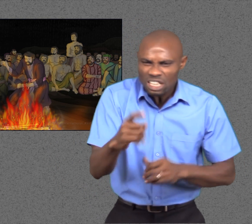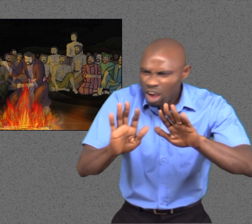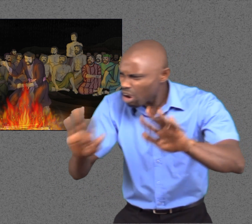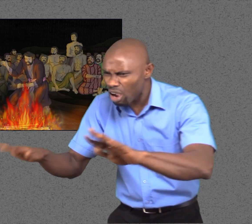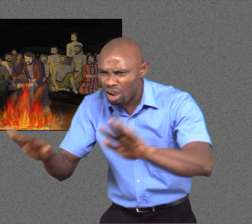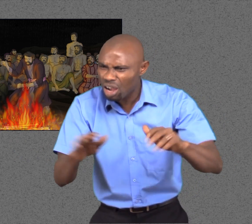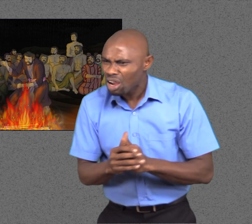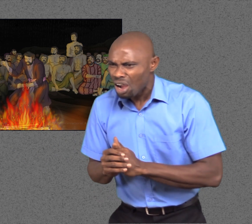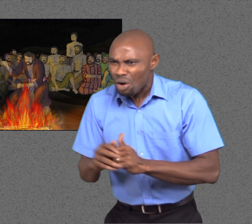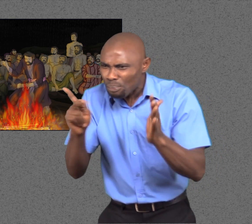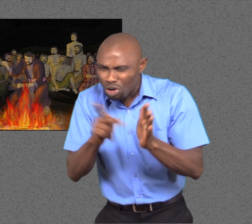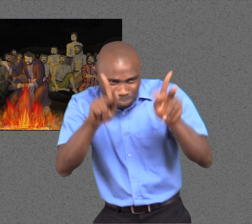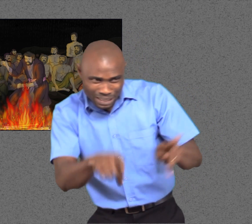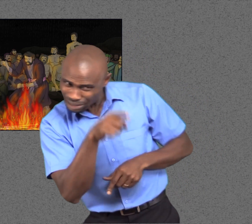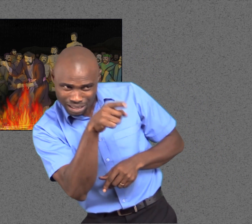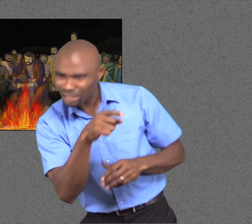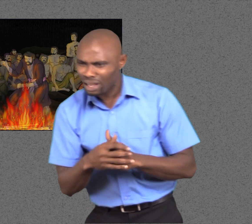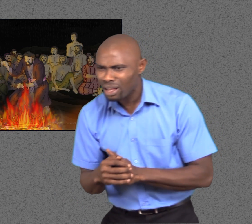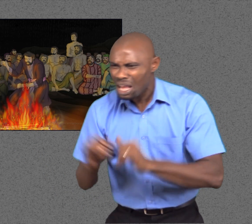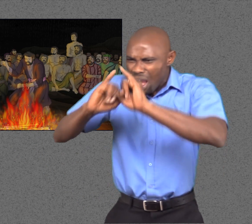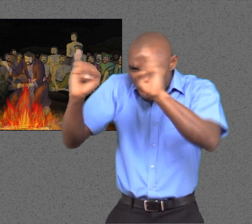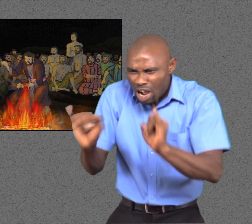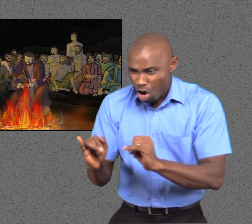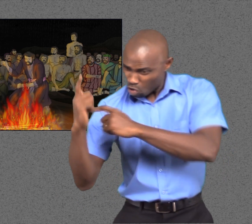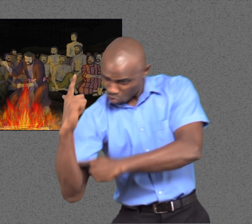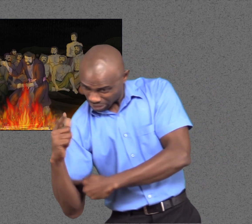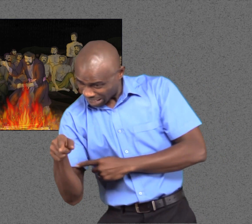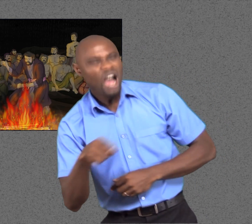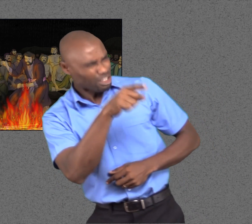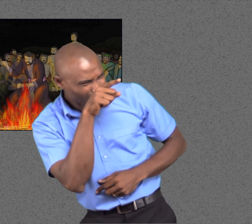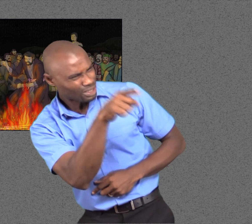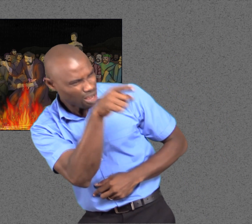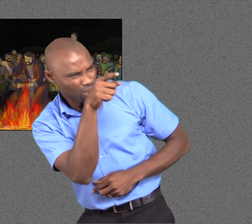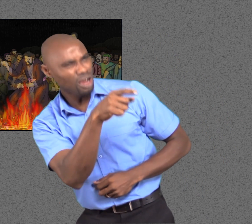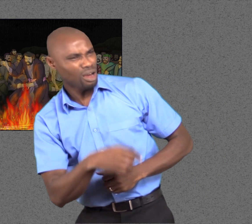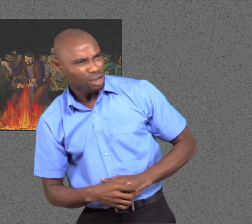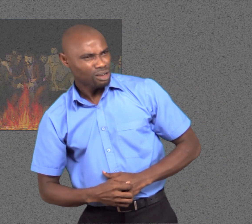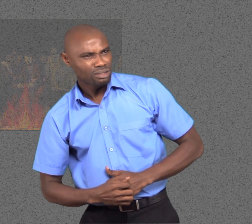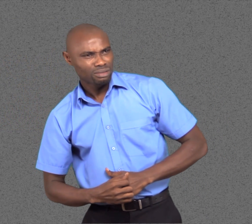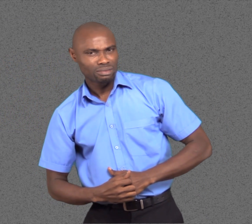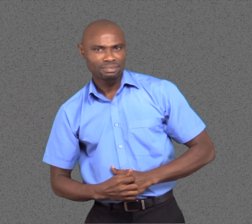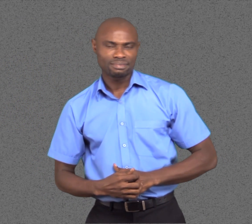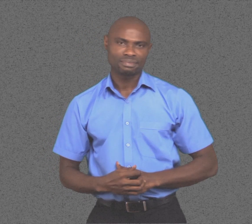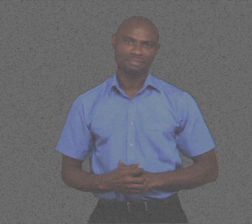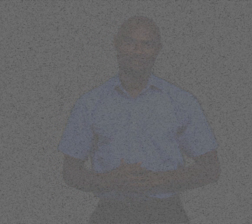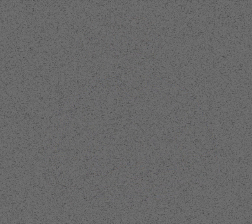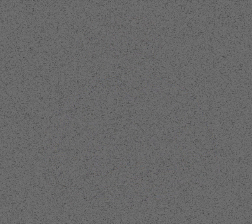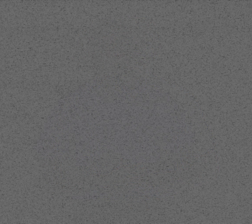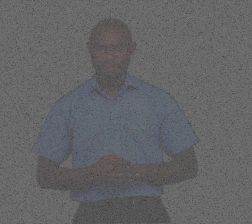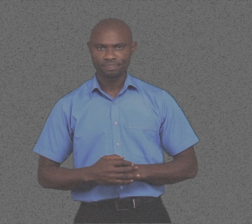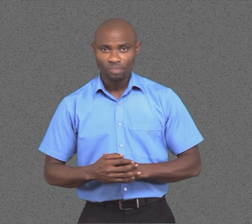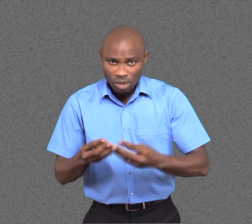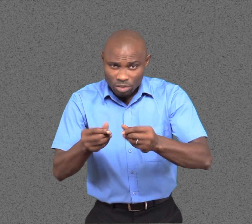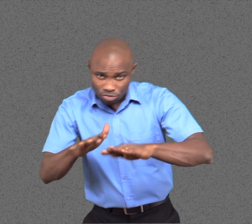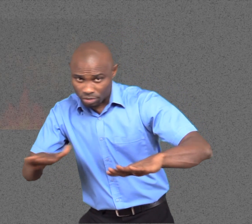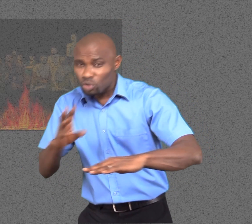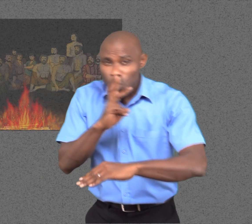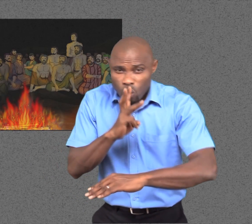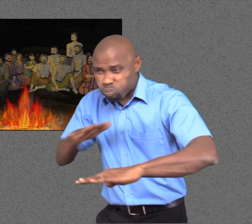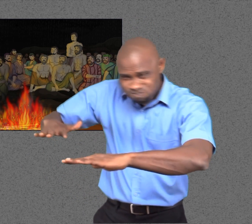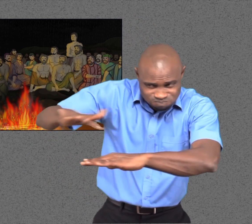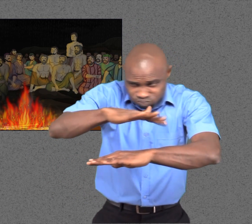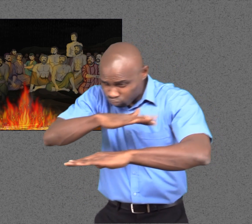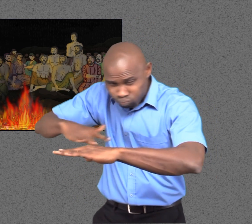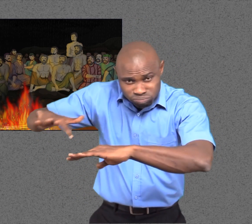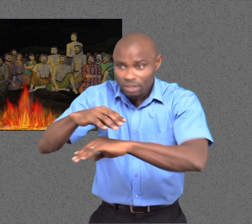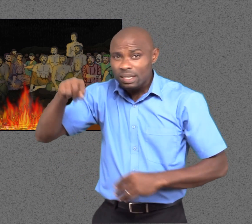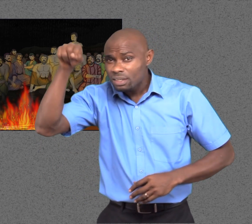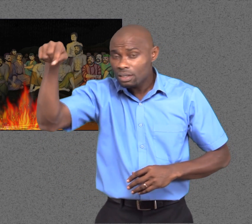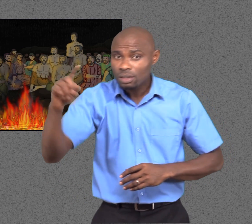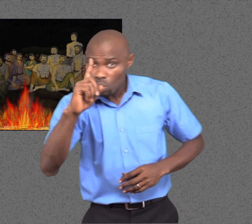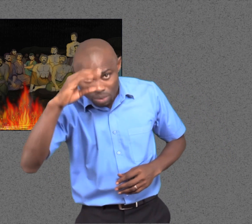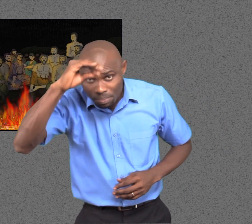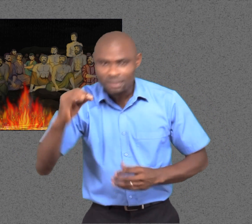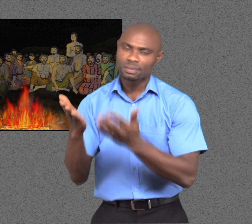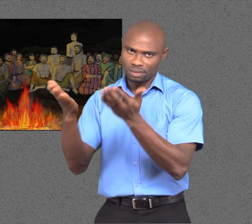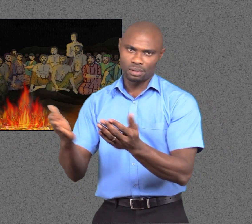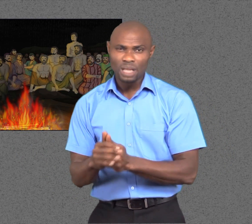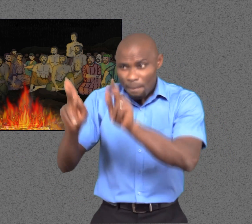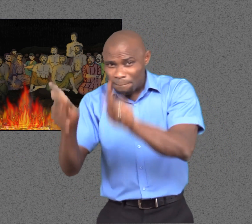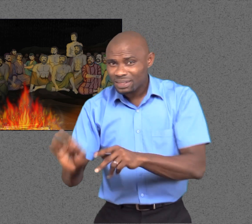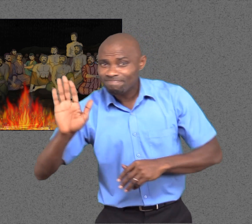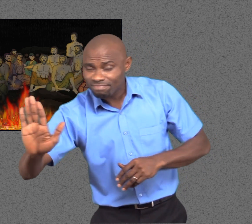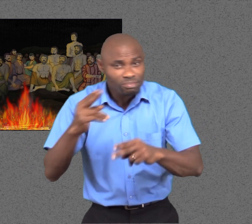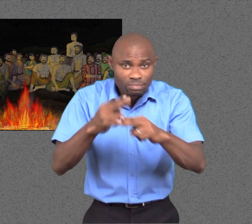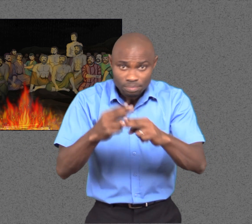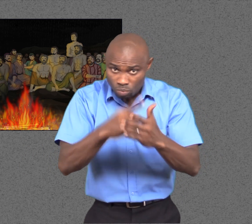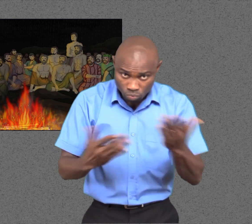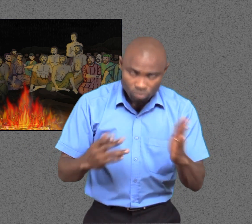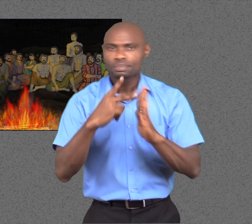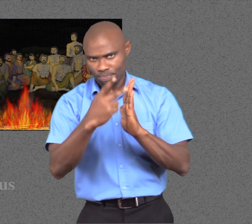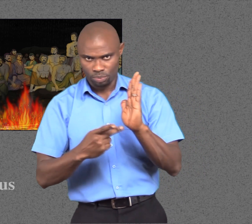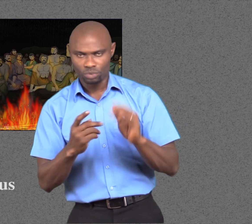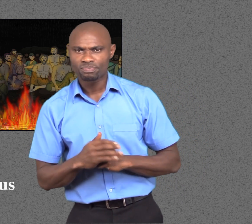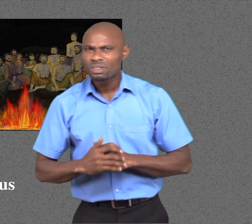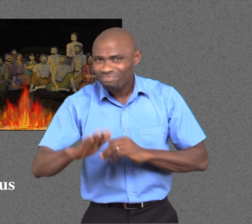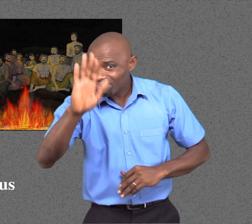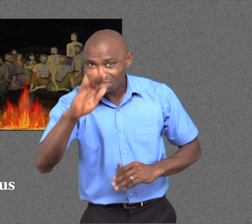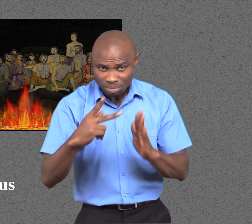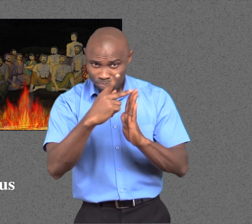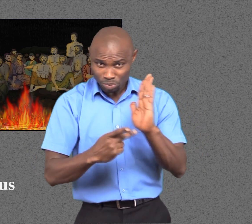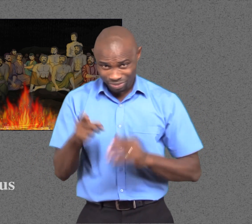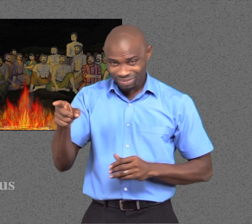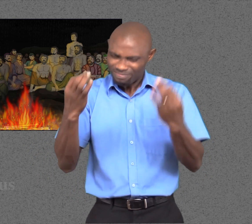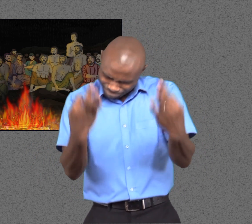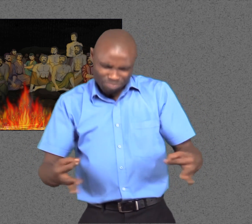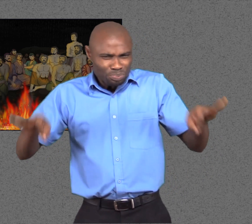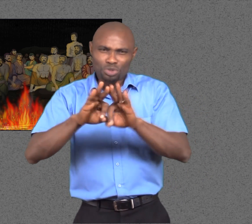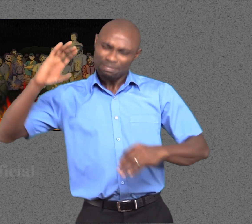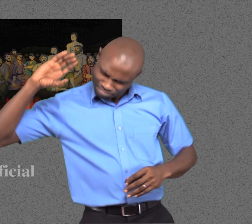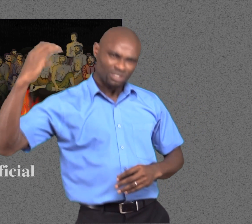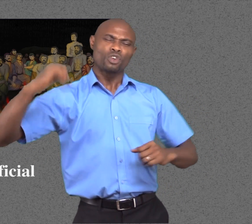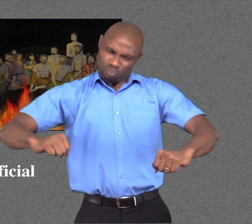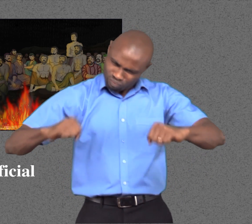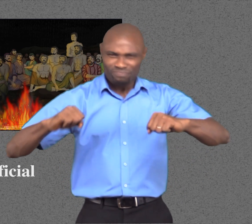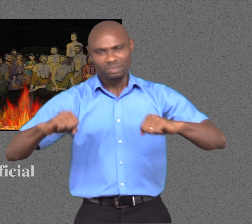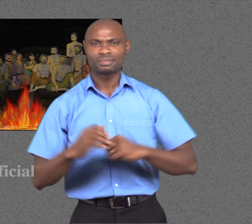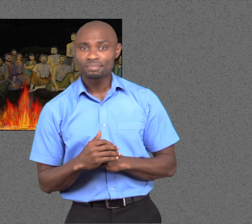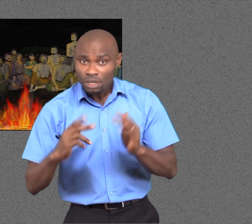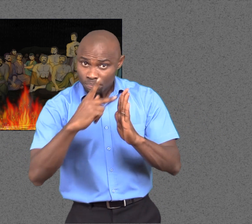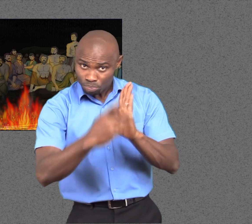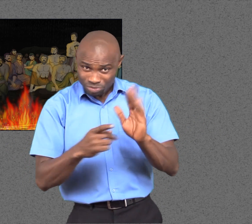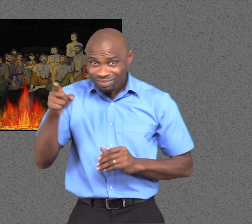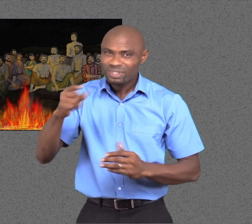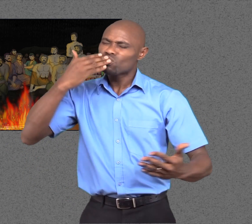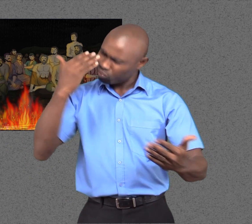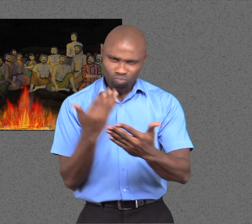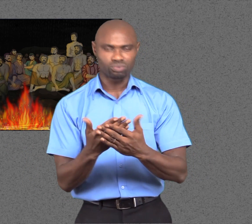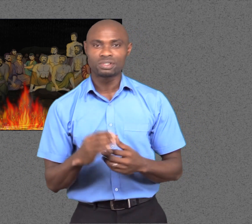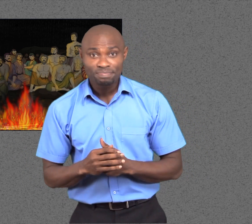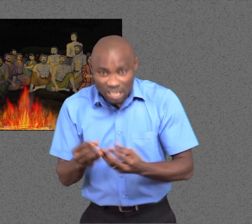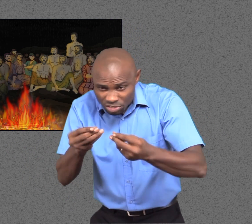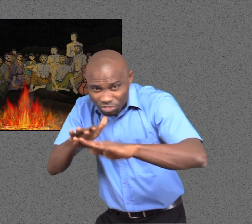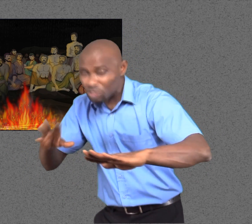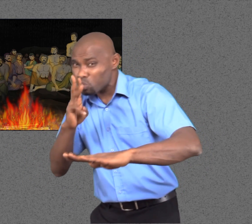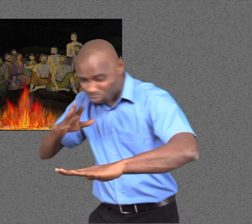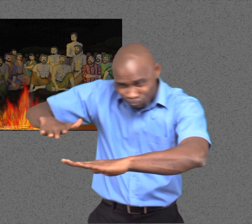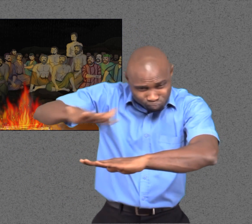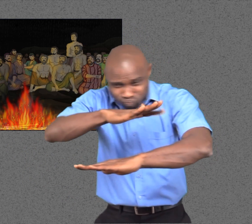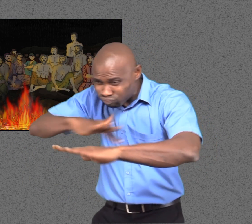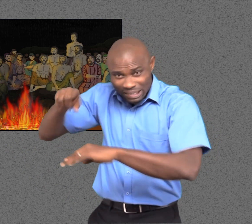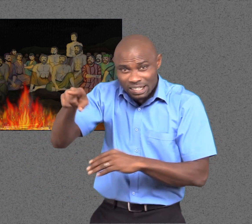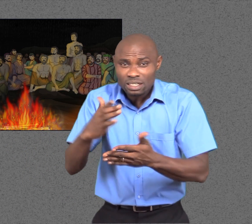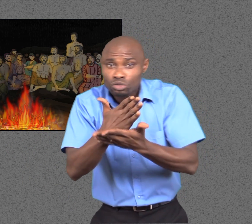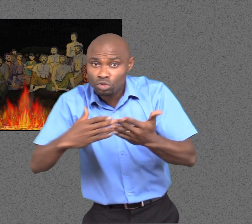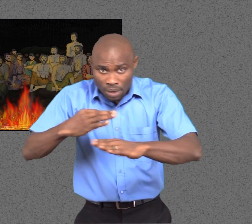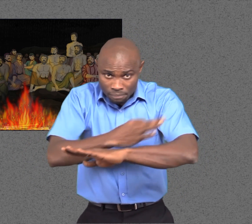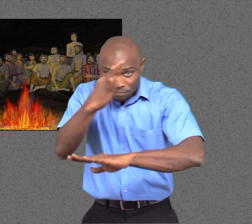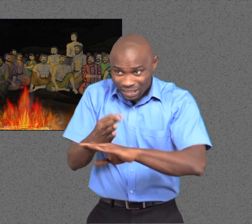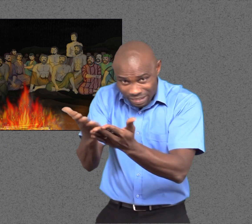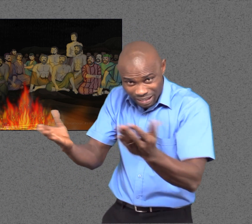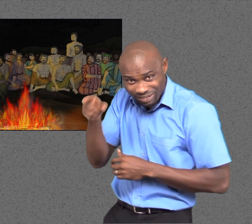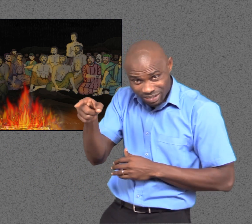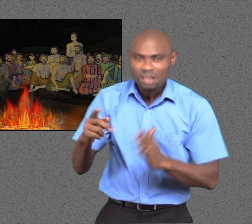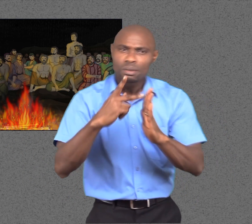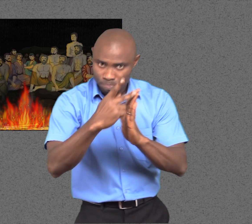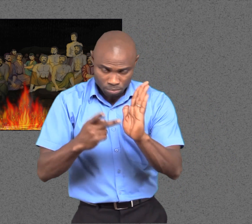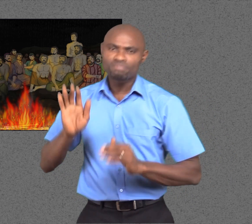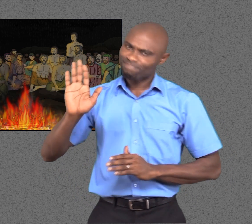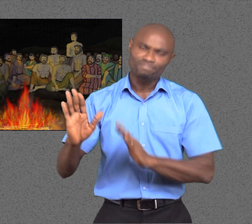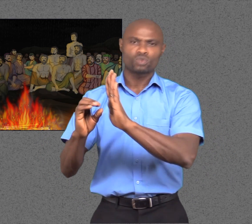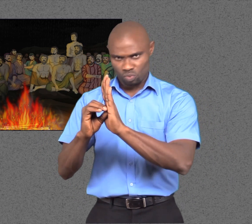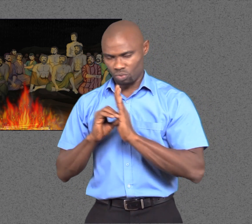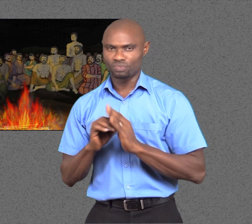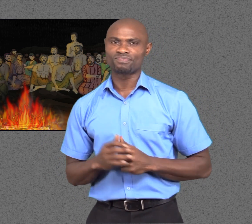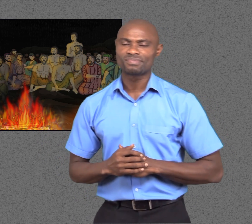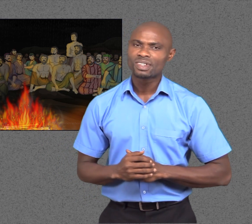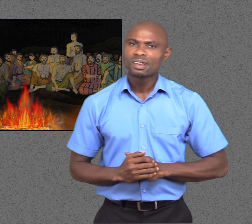Nearby stood an estate belonging to Publius, the chief official of the island.